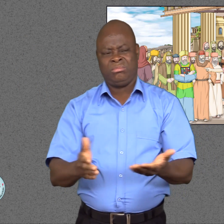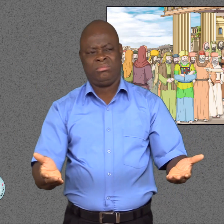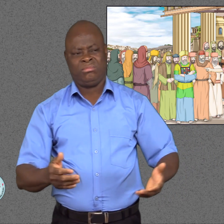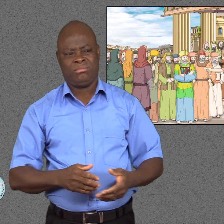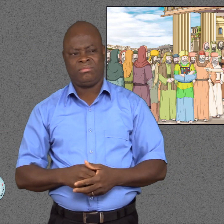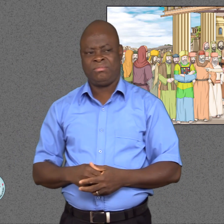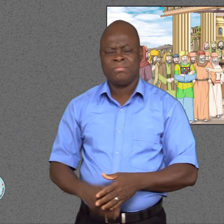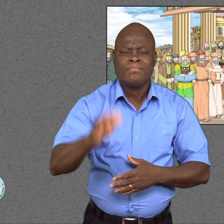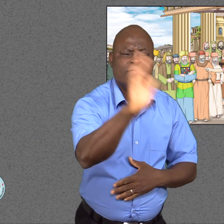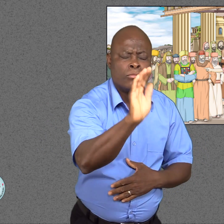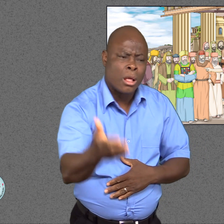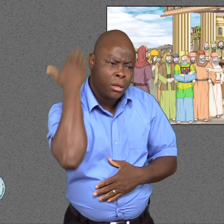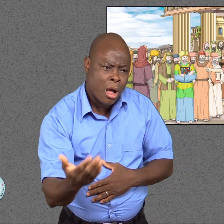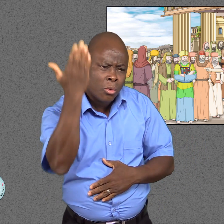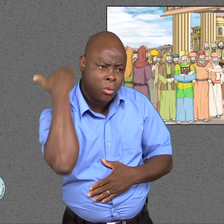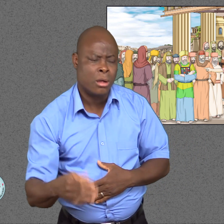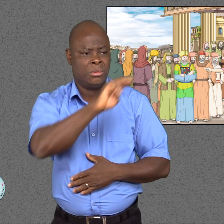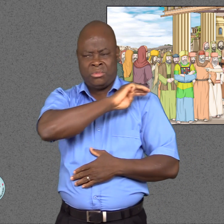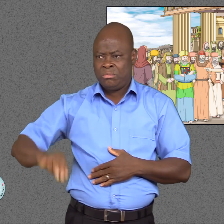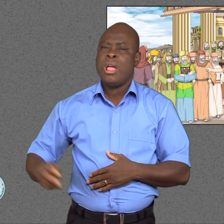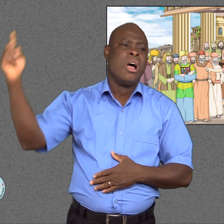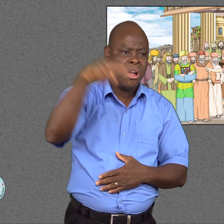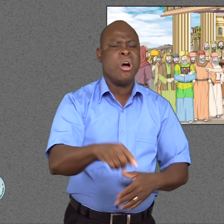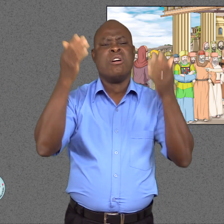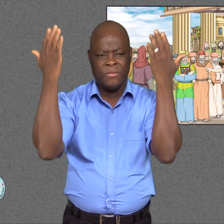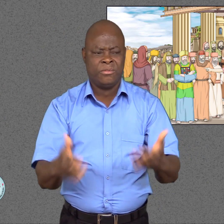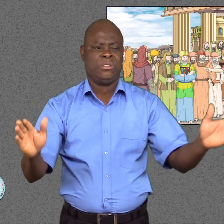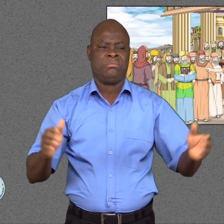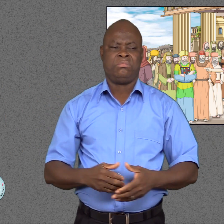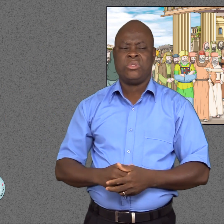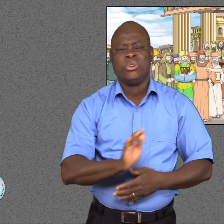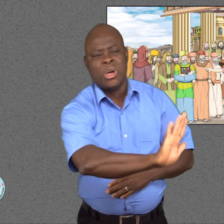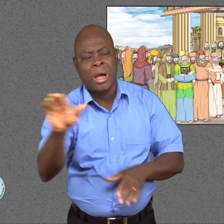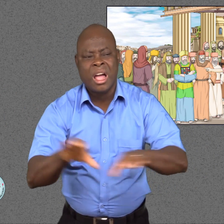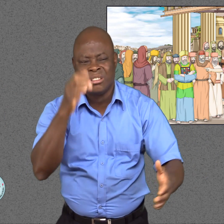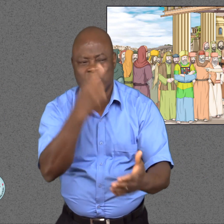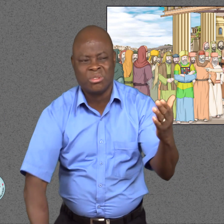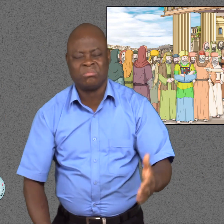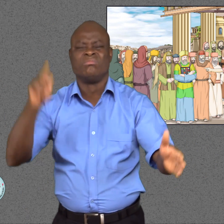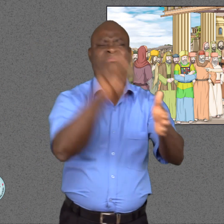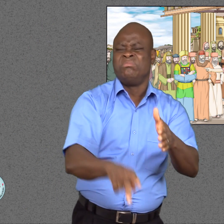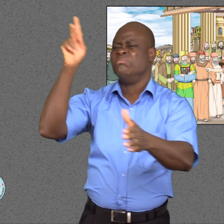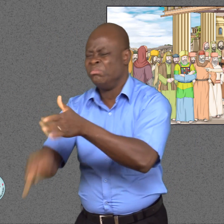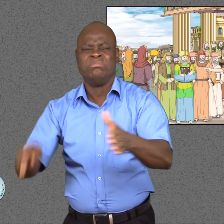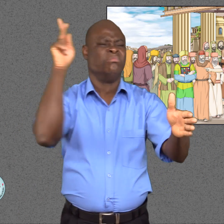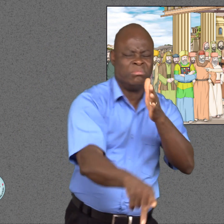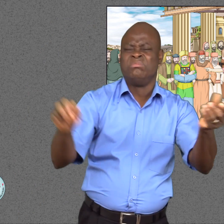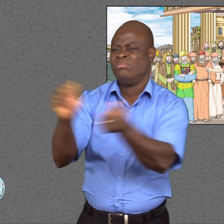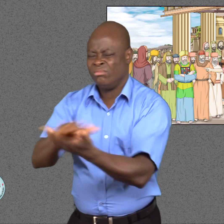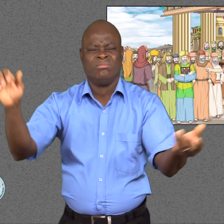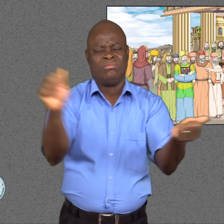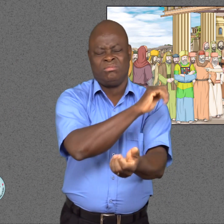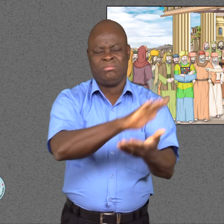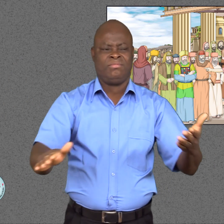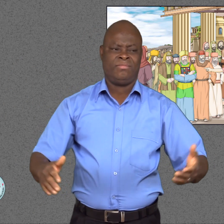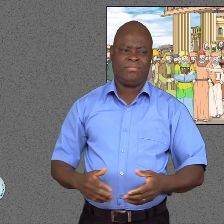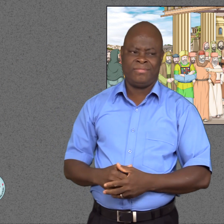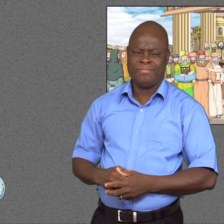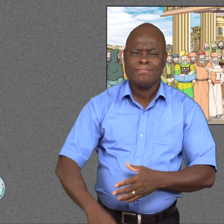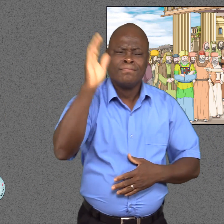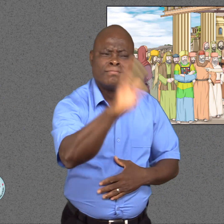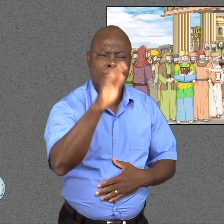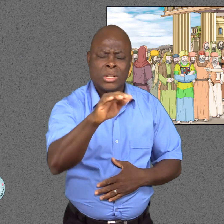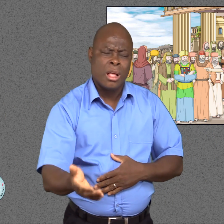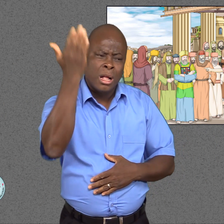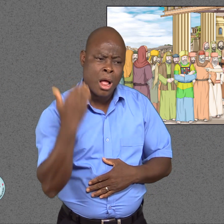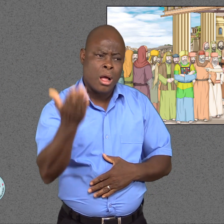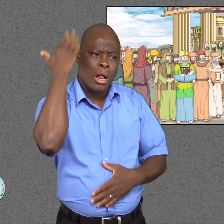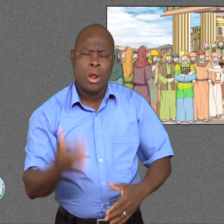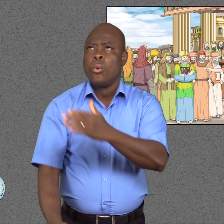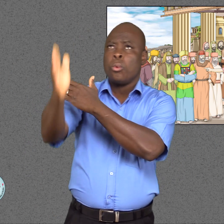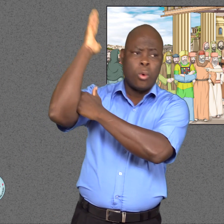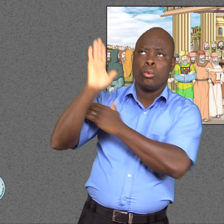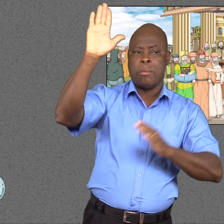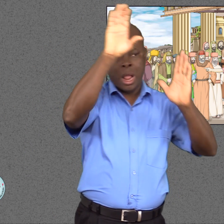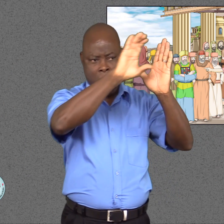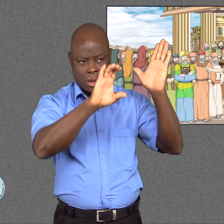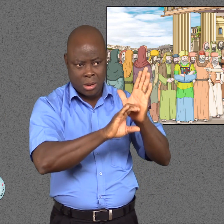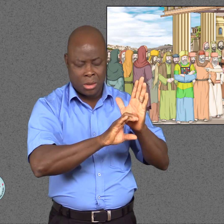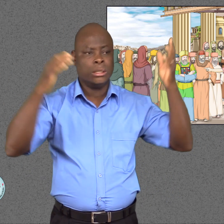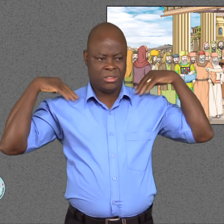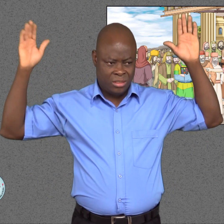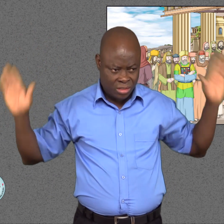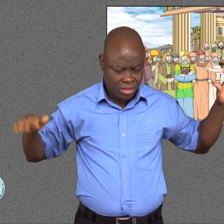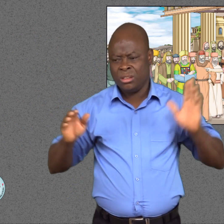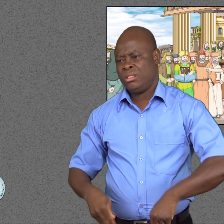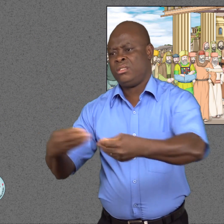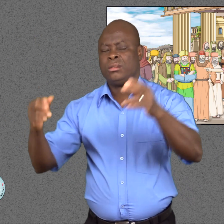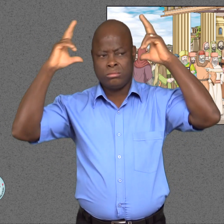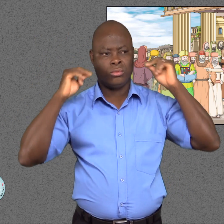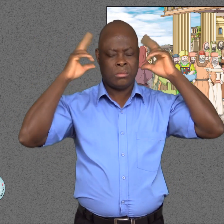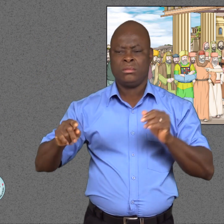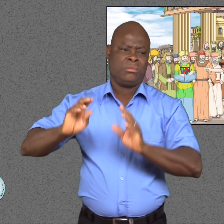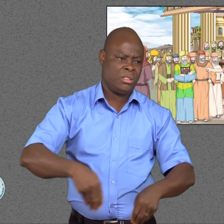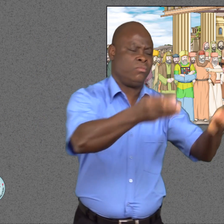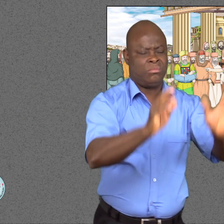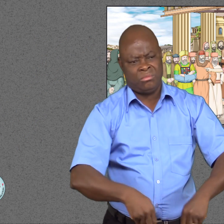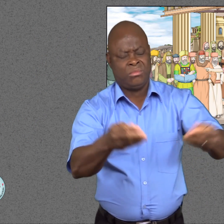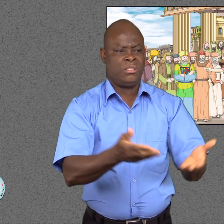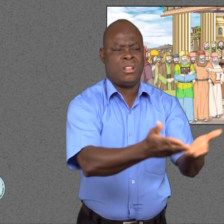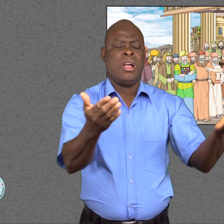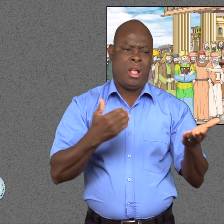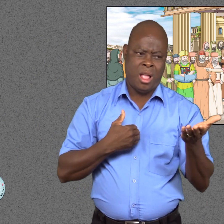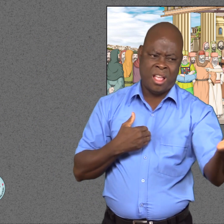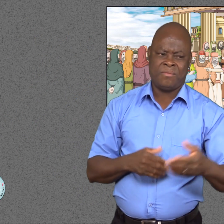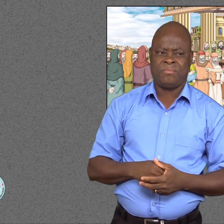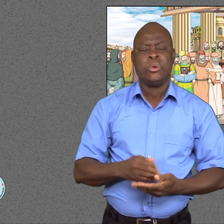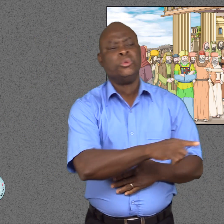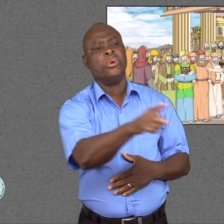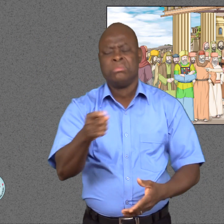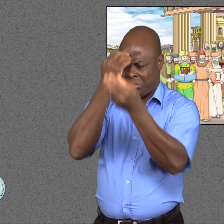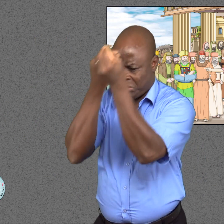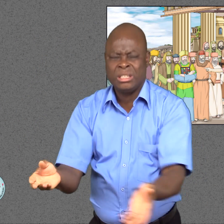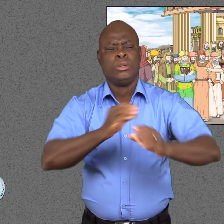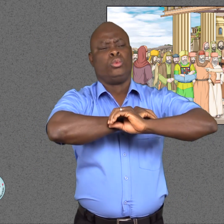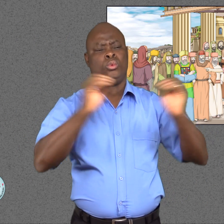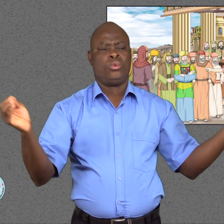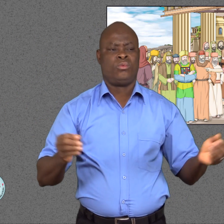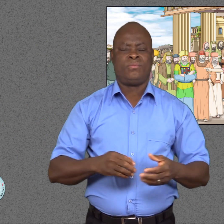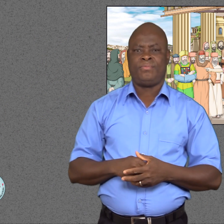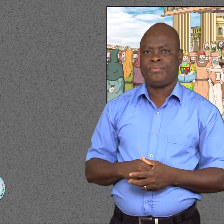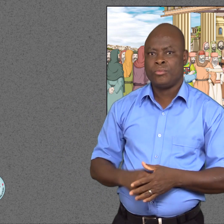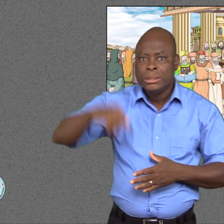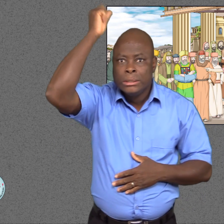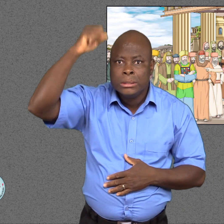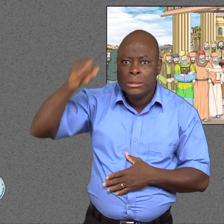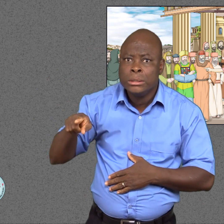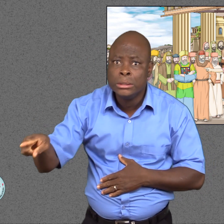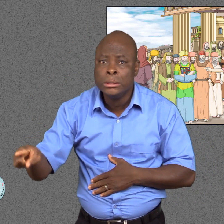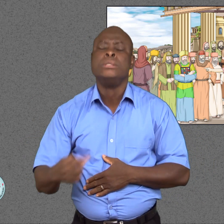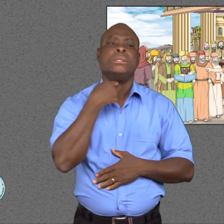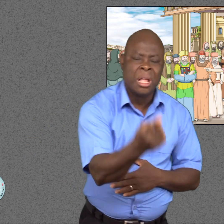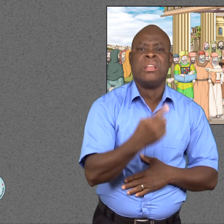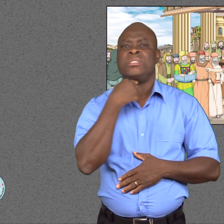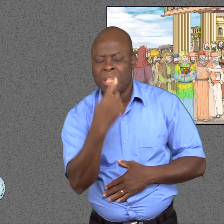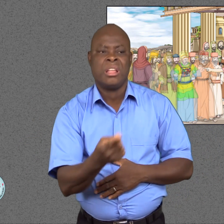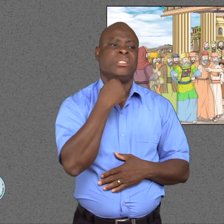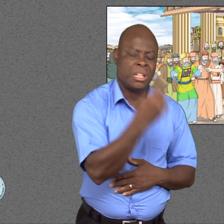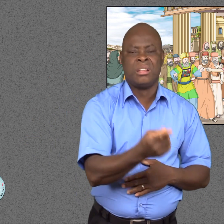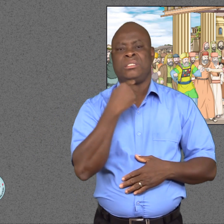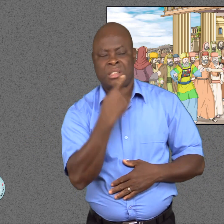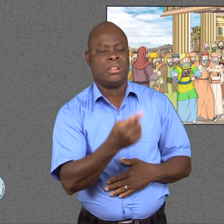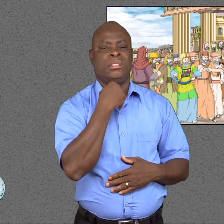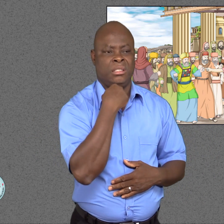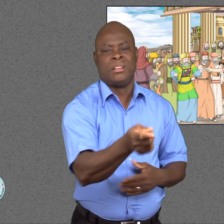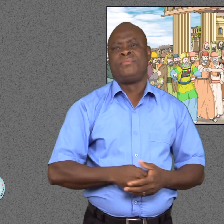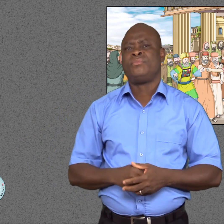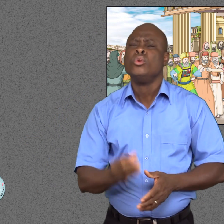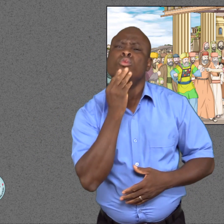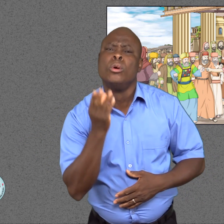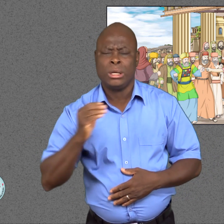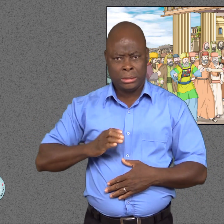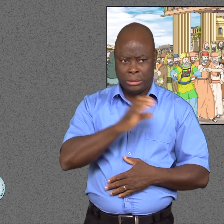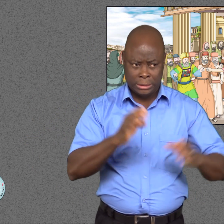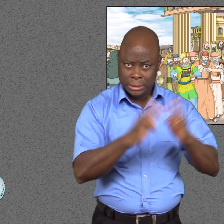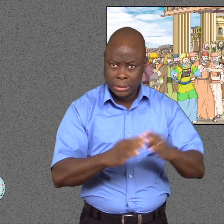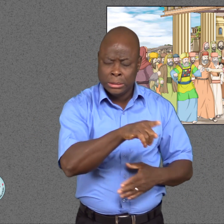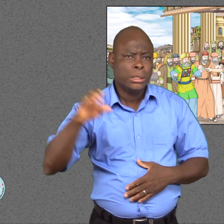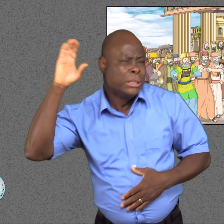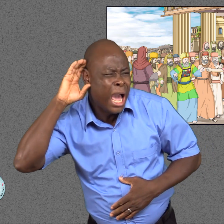And now you are His betrayers and murderers— you who received the law ordained by angels, yet have not kept it.”